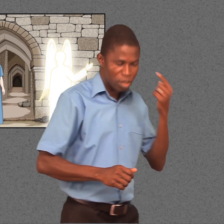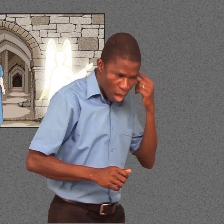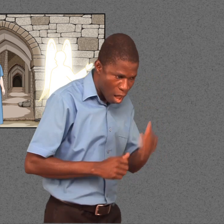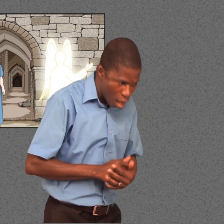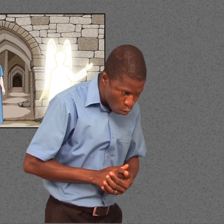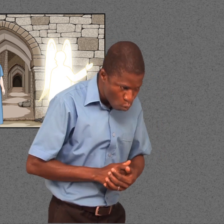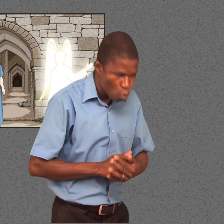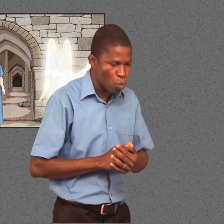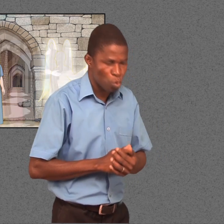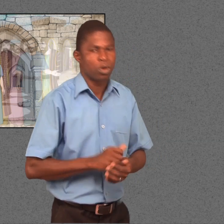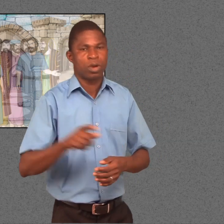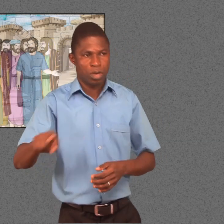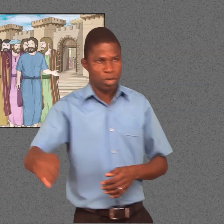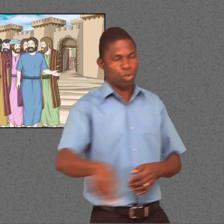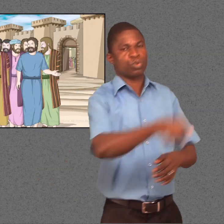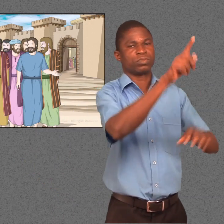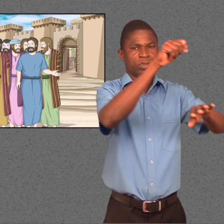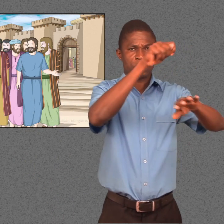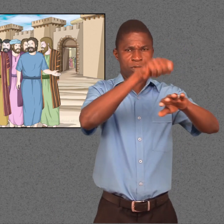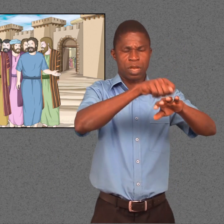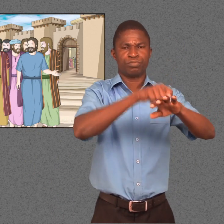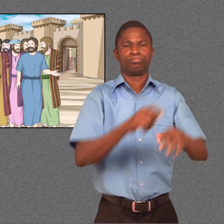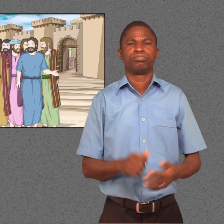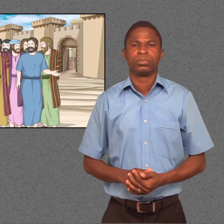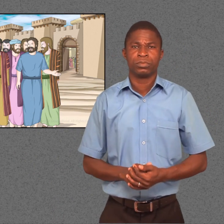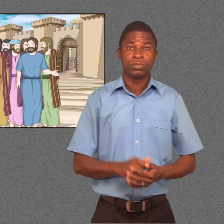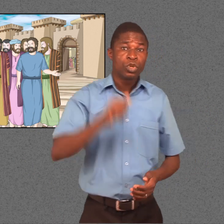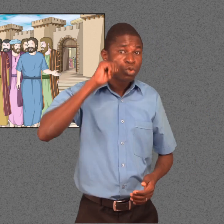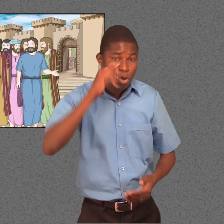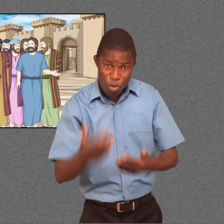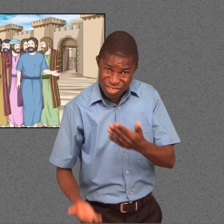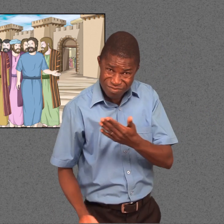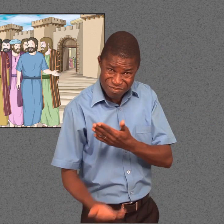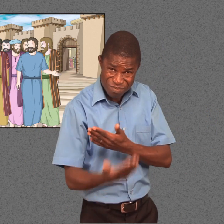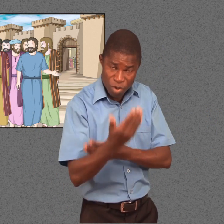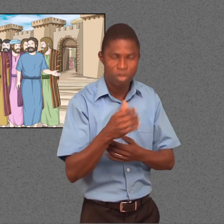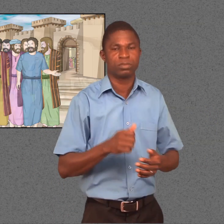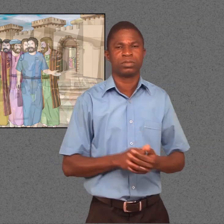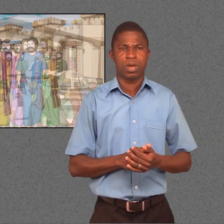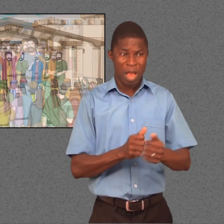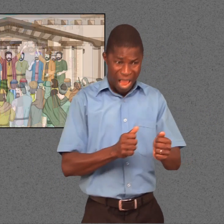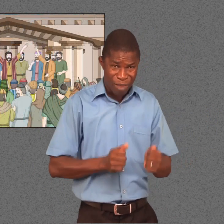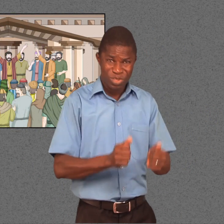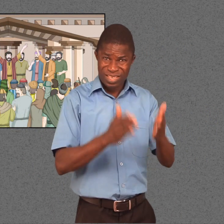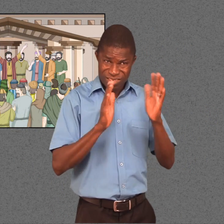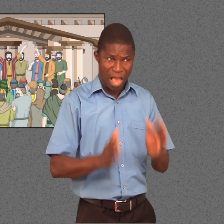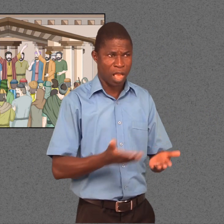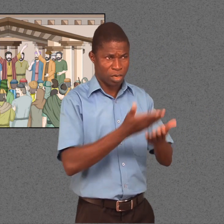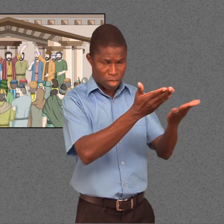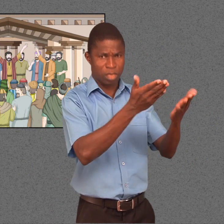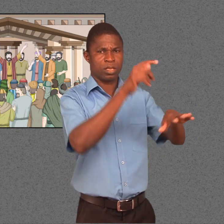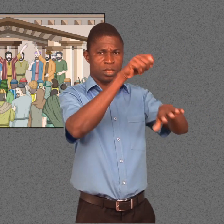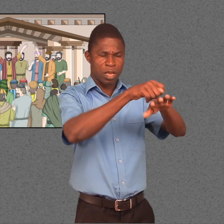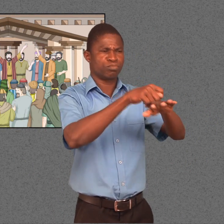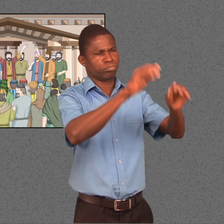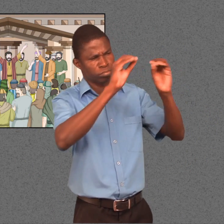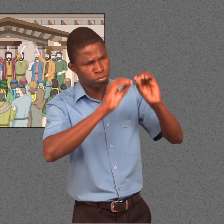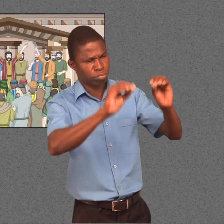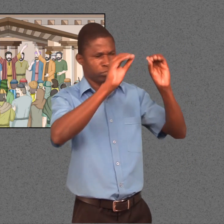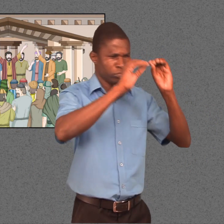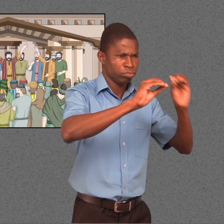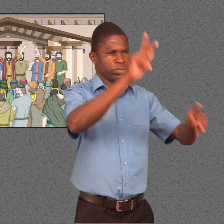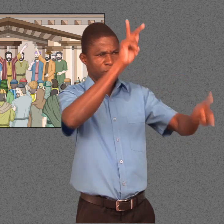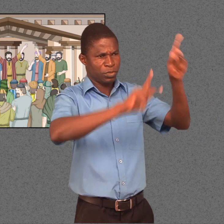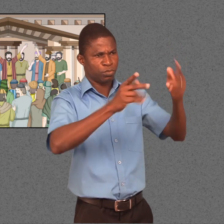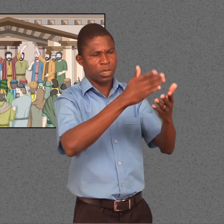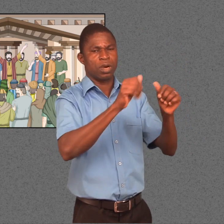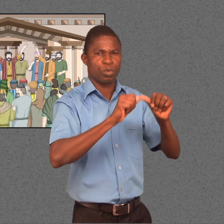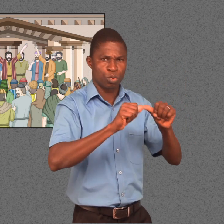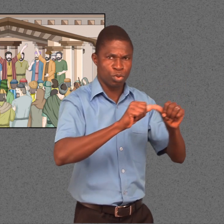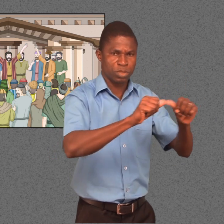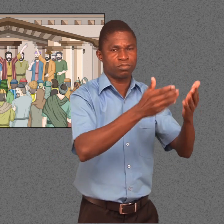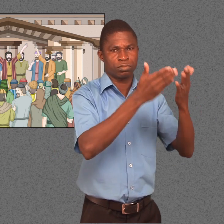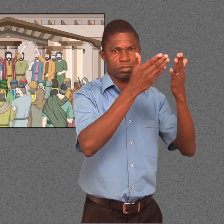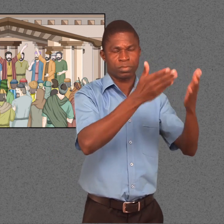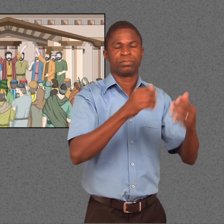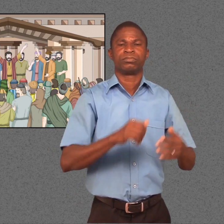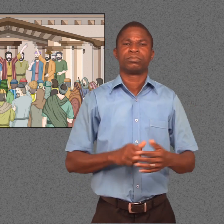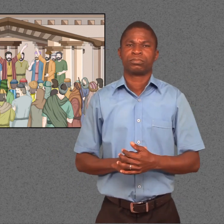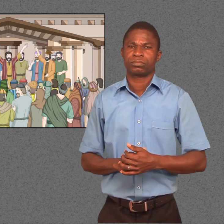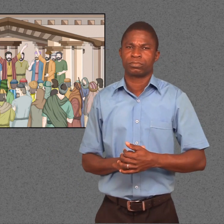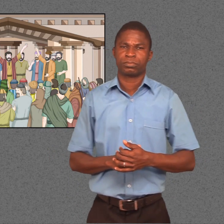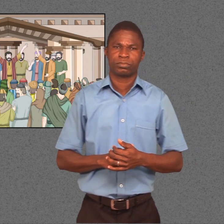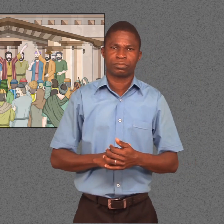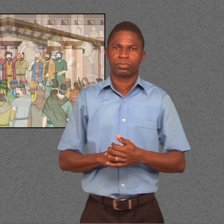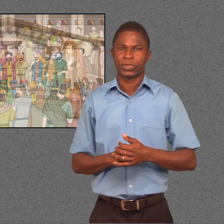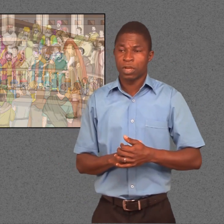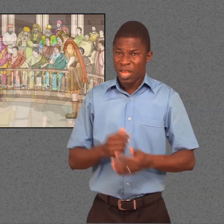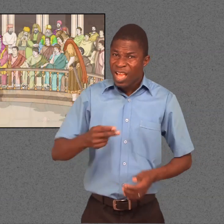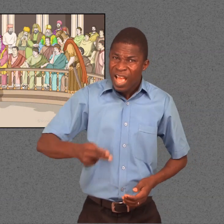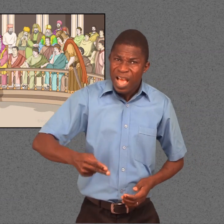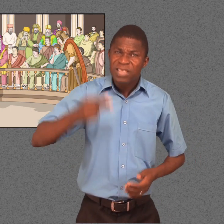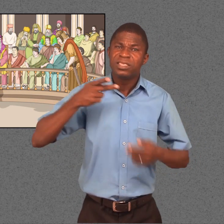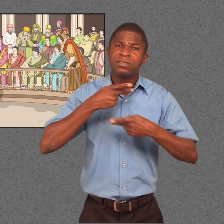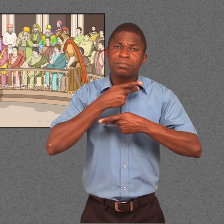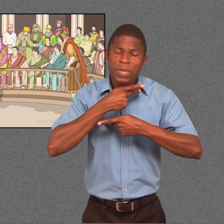At daybreak the apostles entered the temple courts as they had been told and began to teach the people.